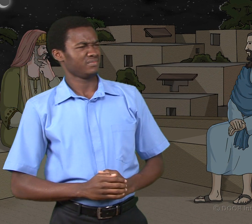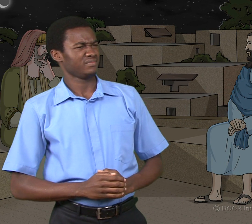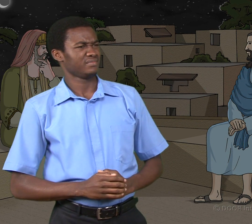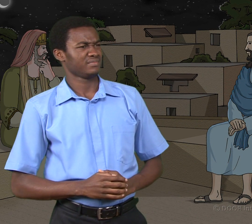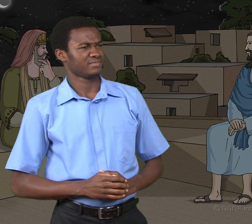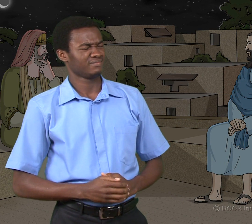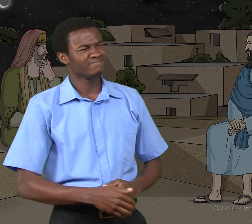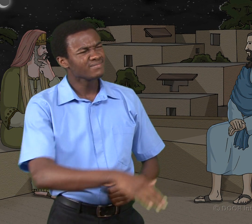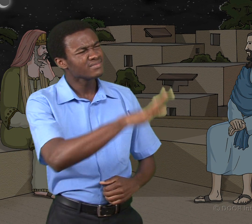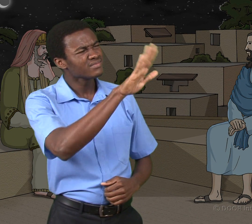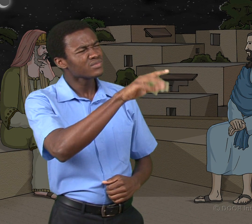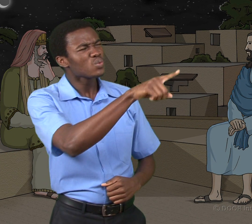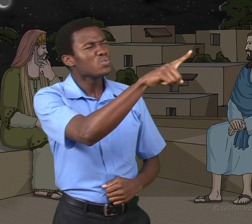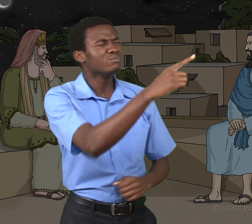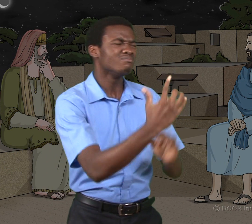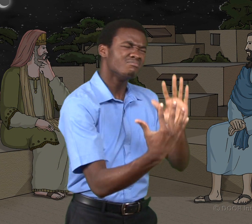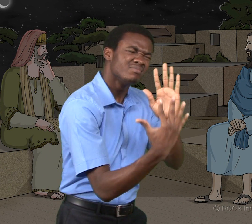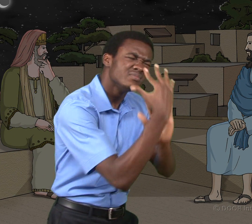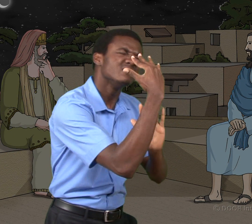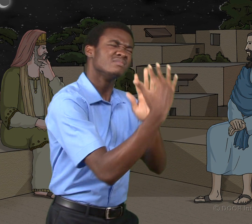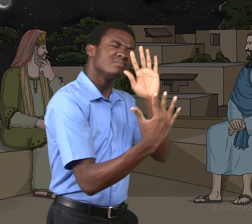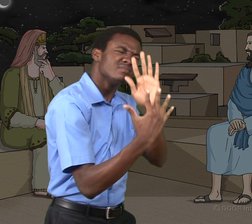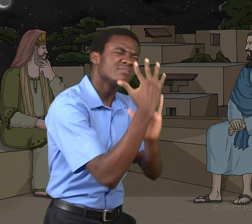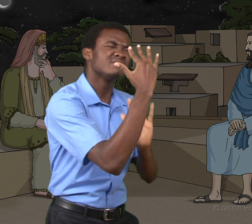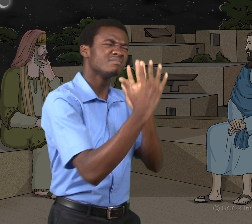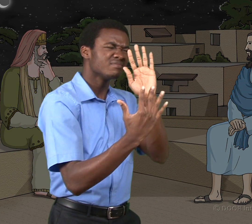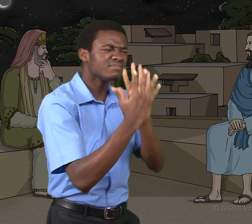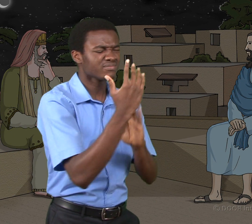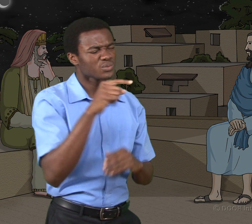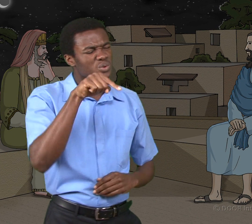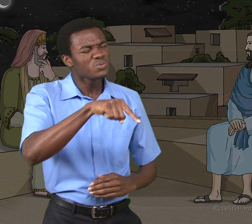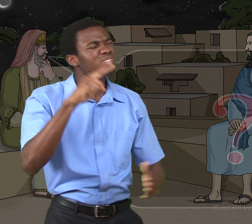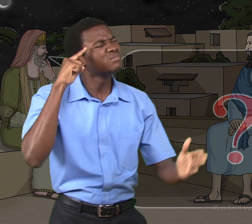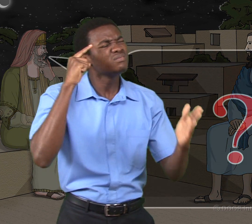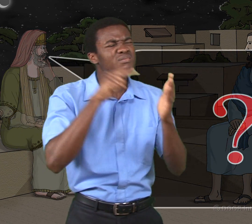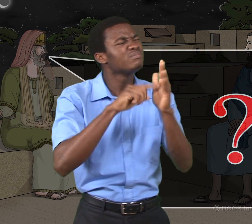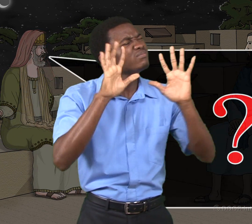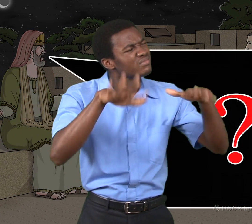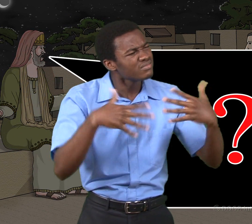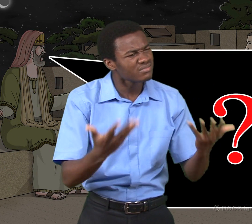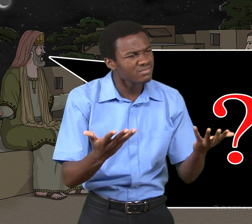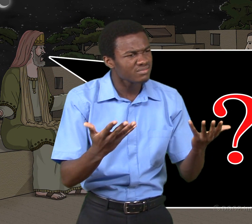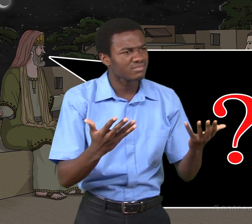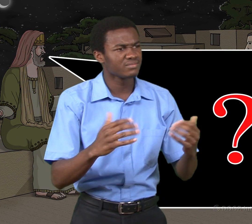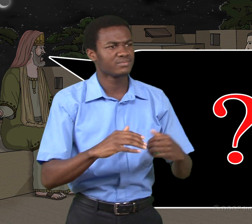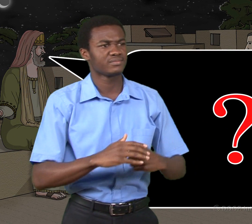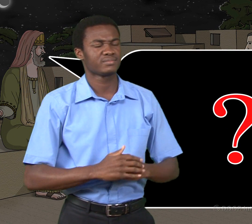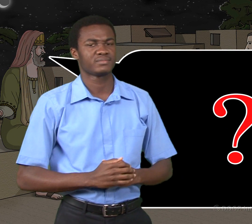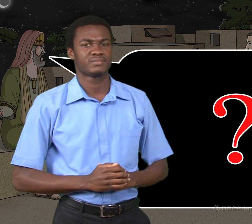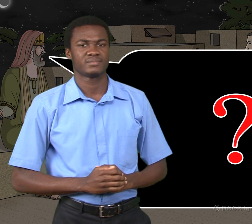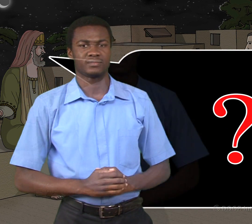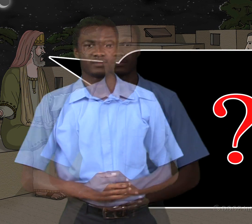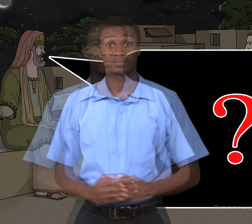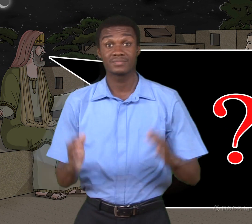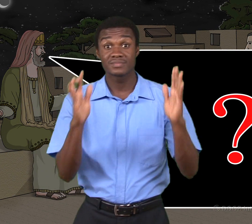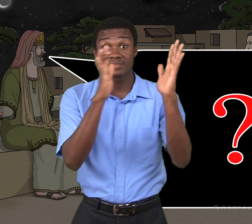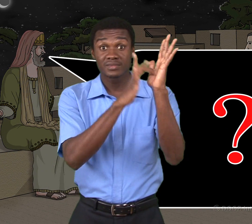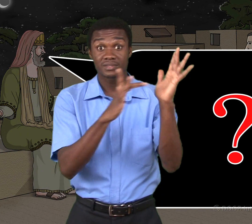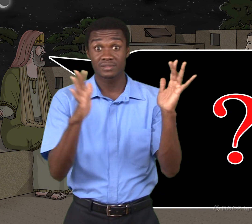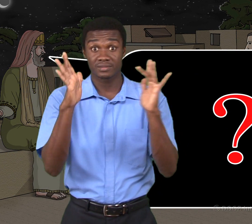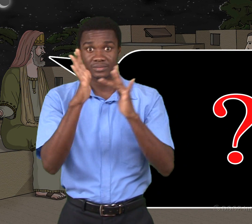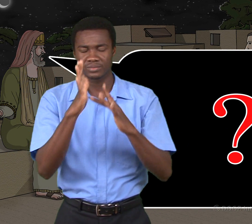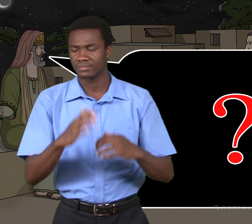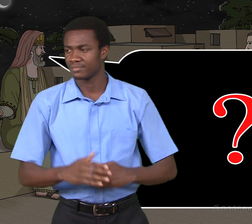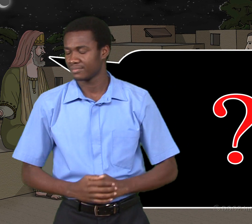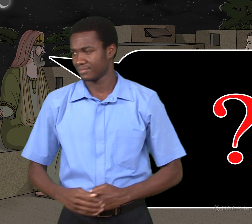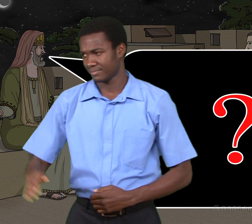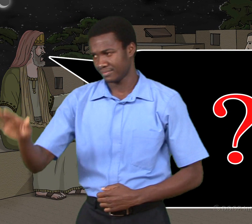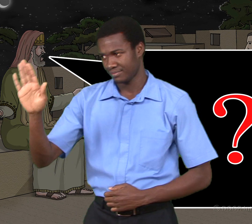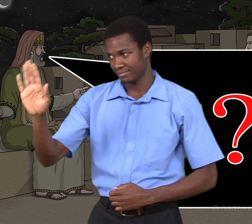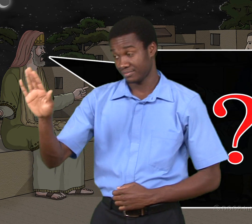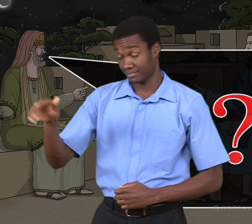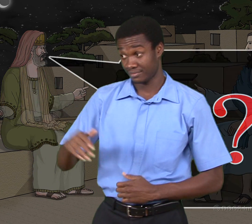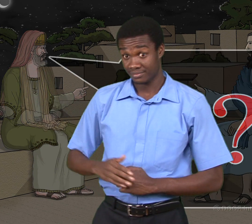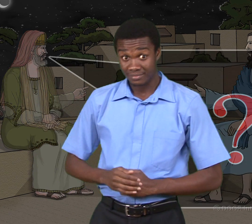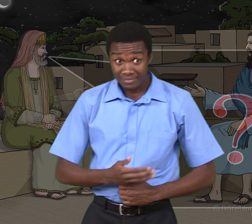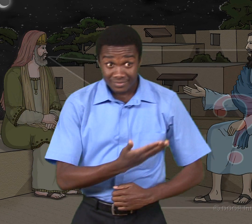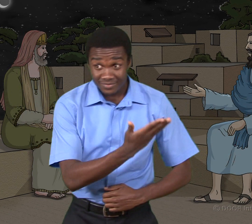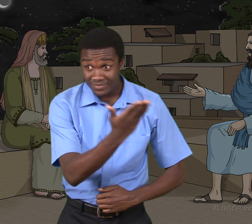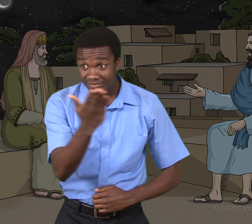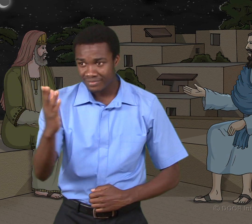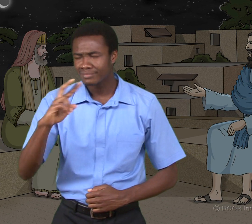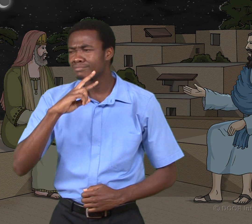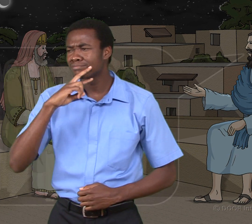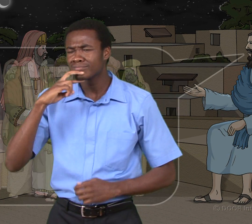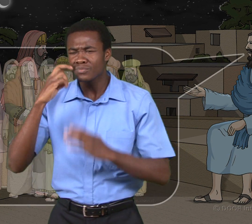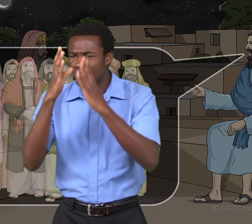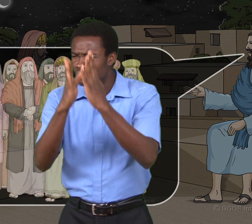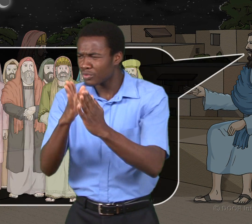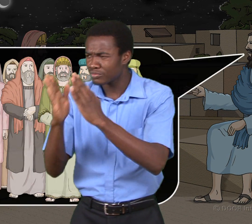“How can this be?” Nicodemus asked.